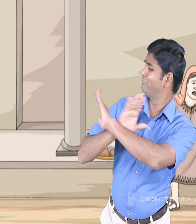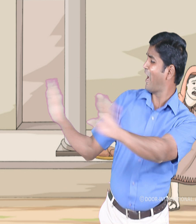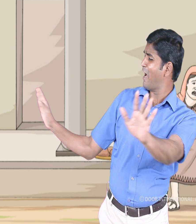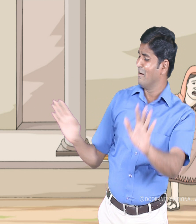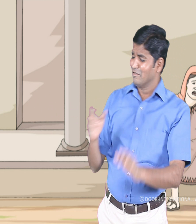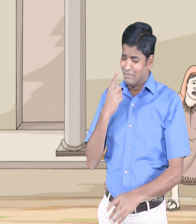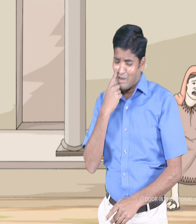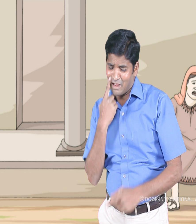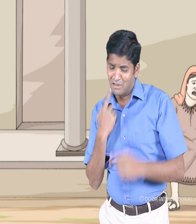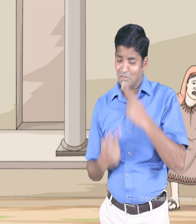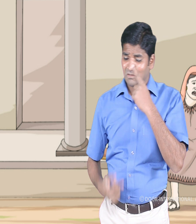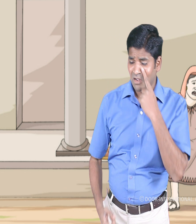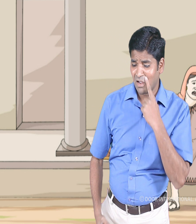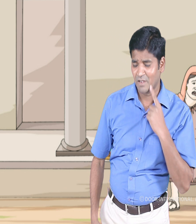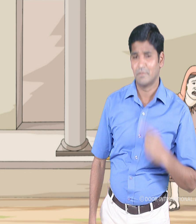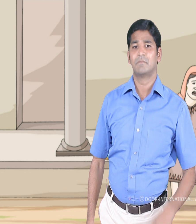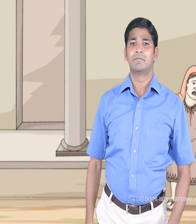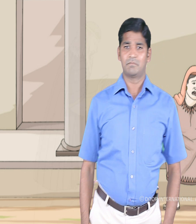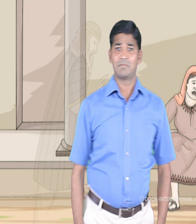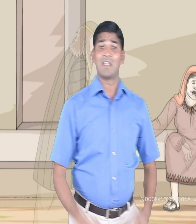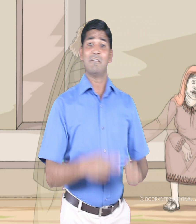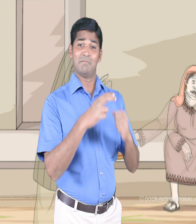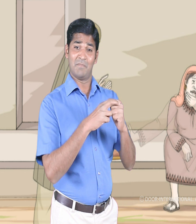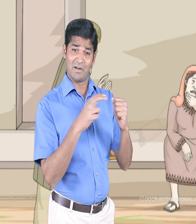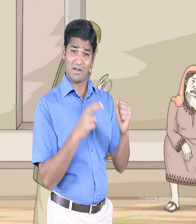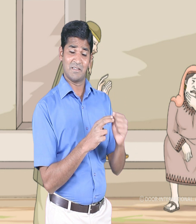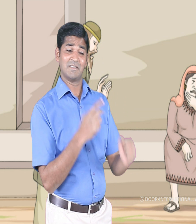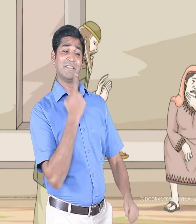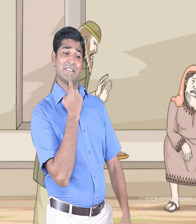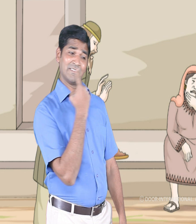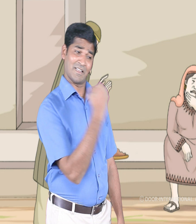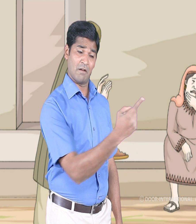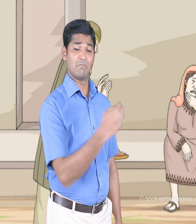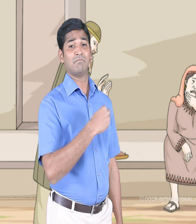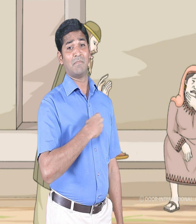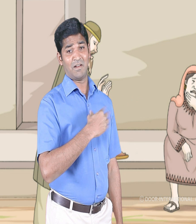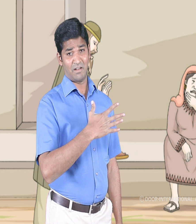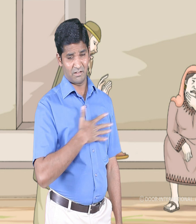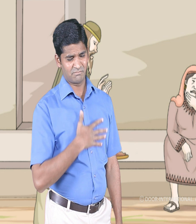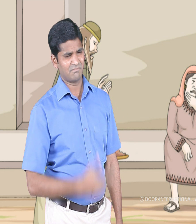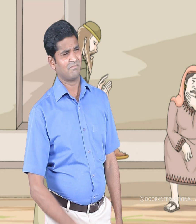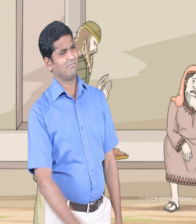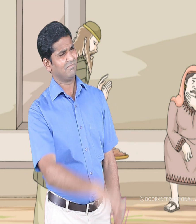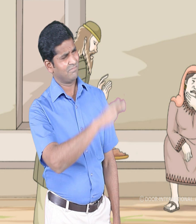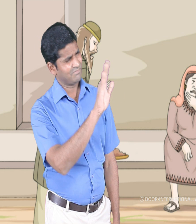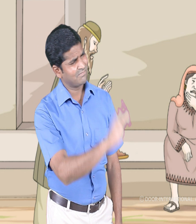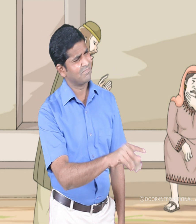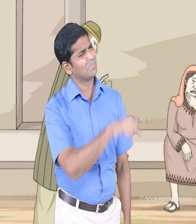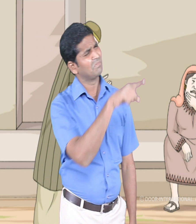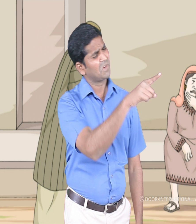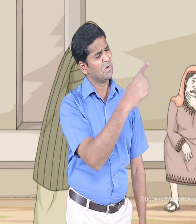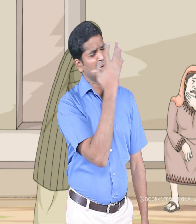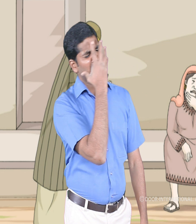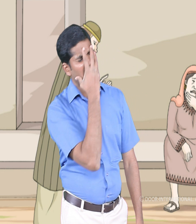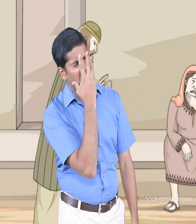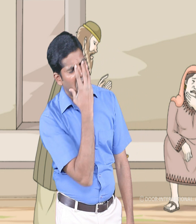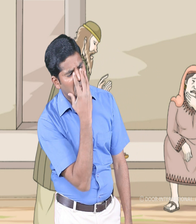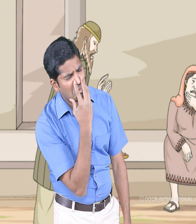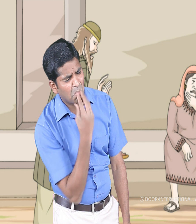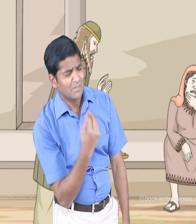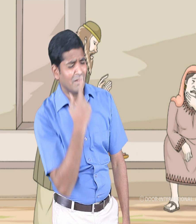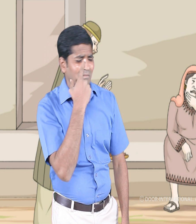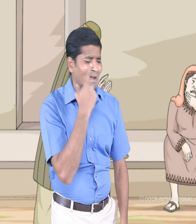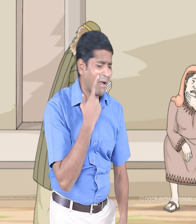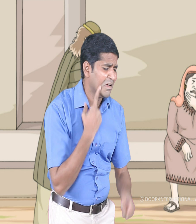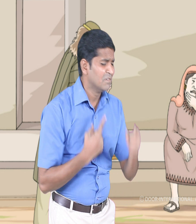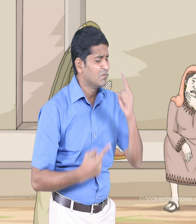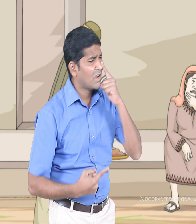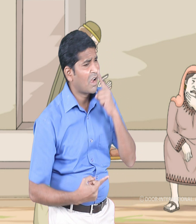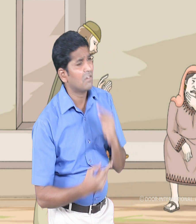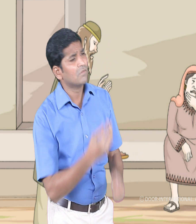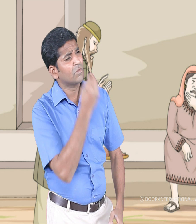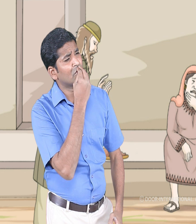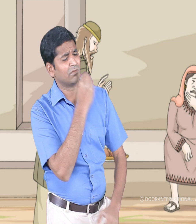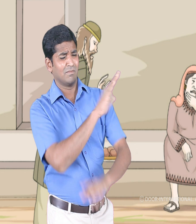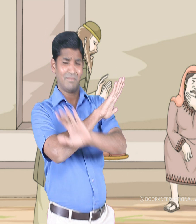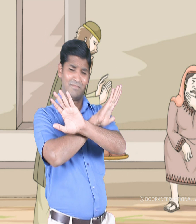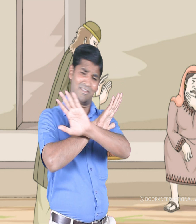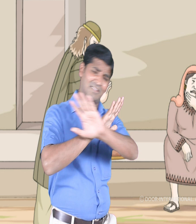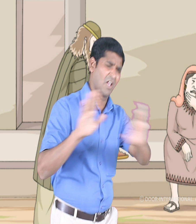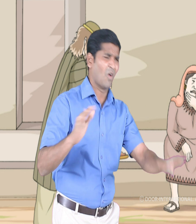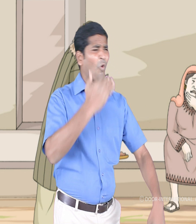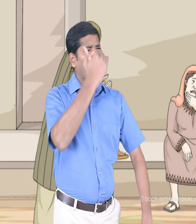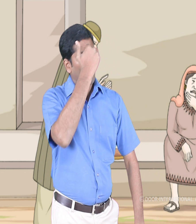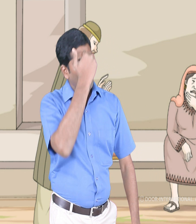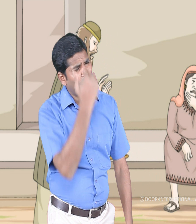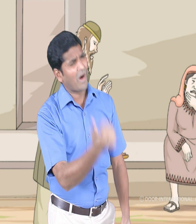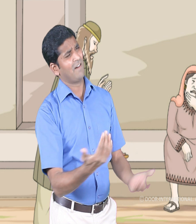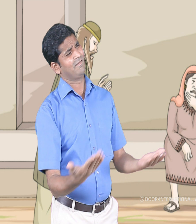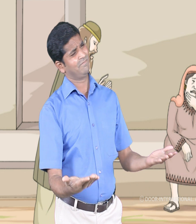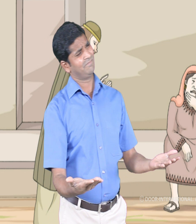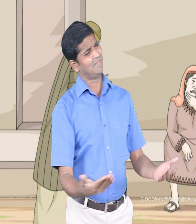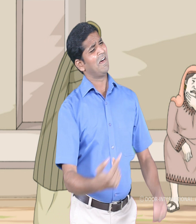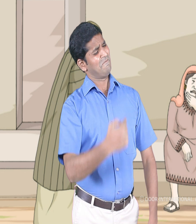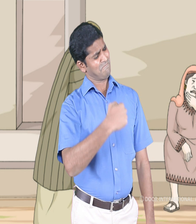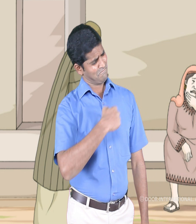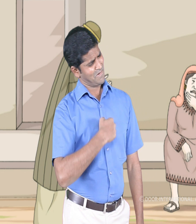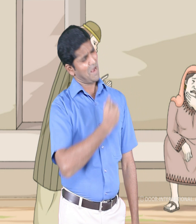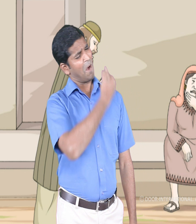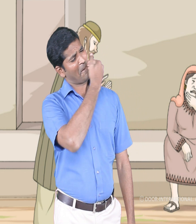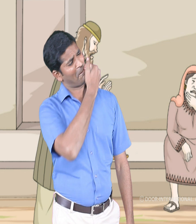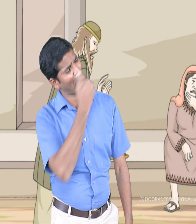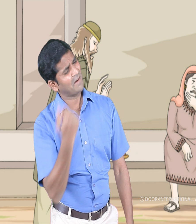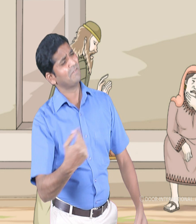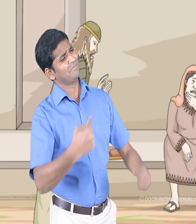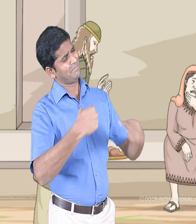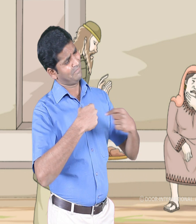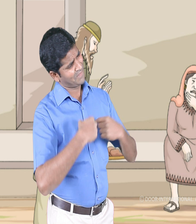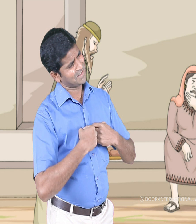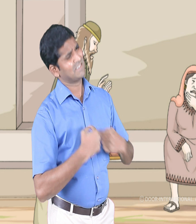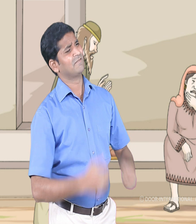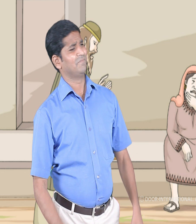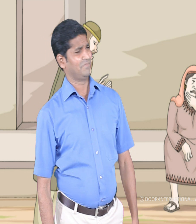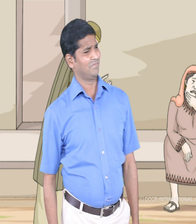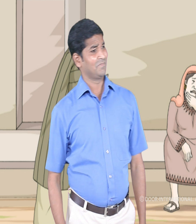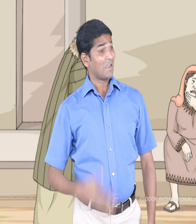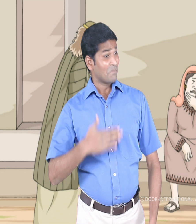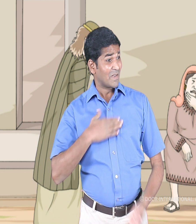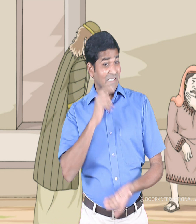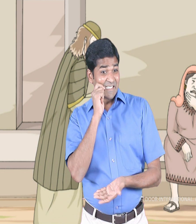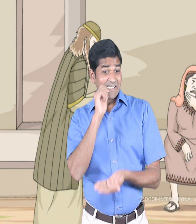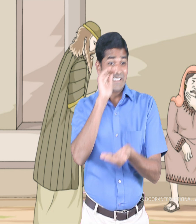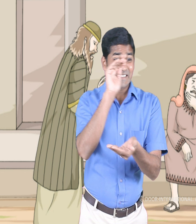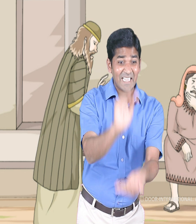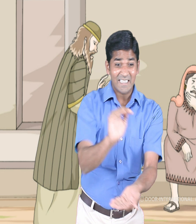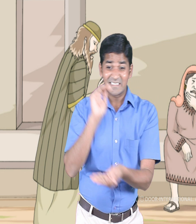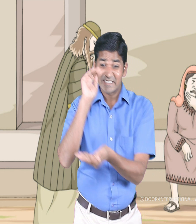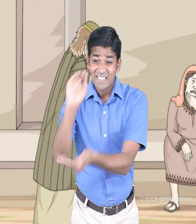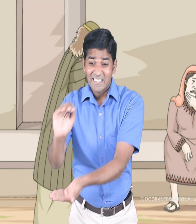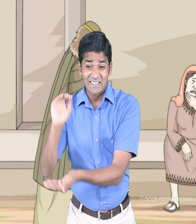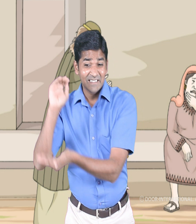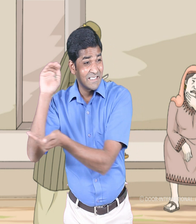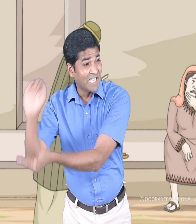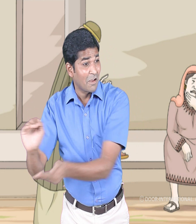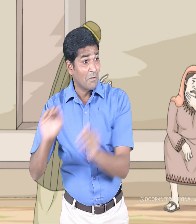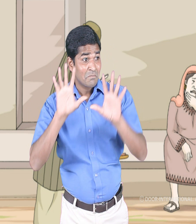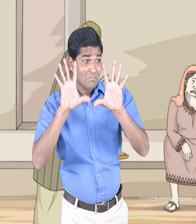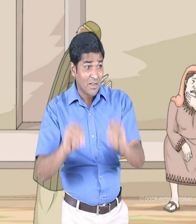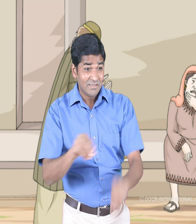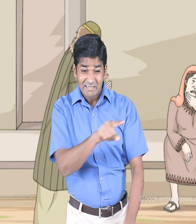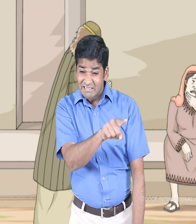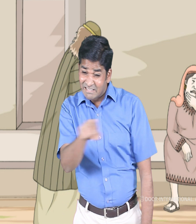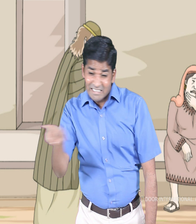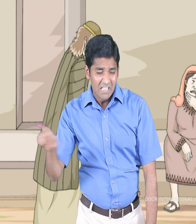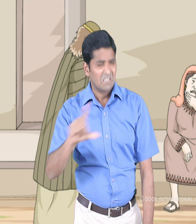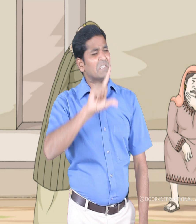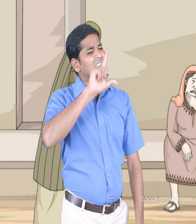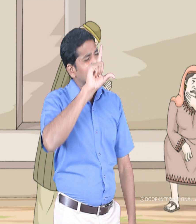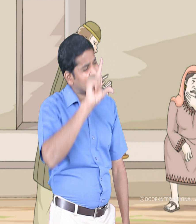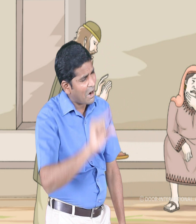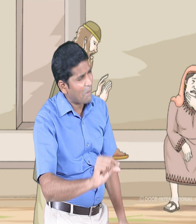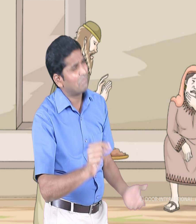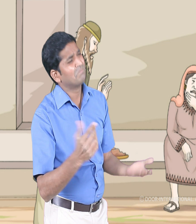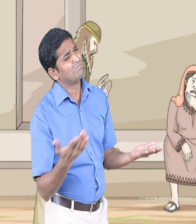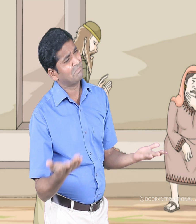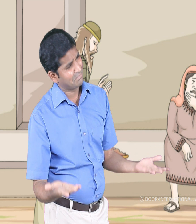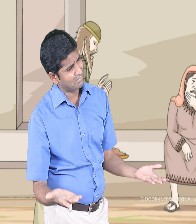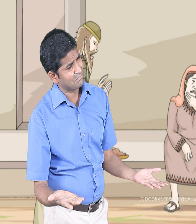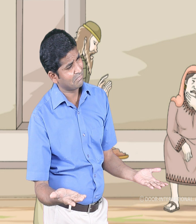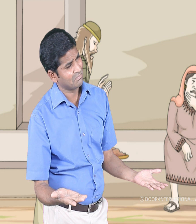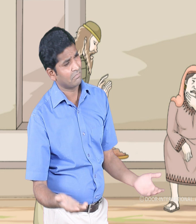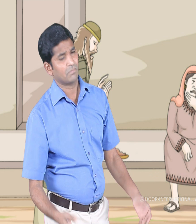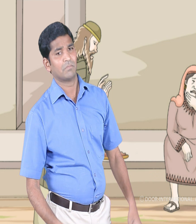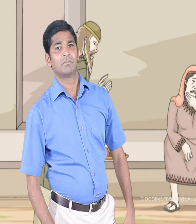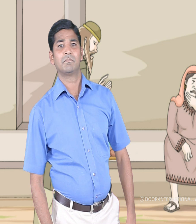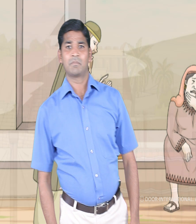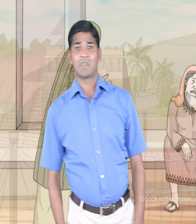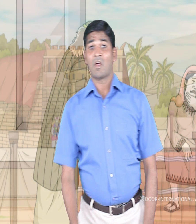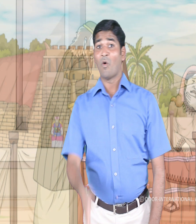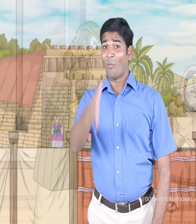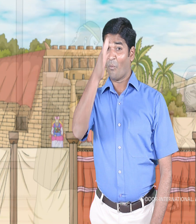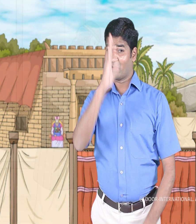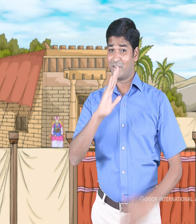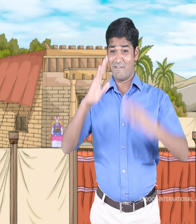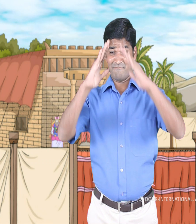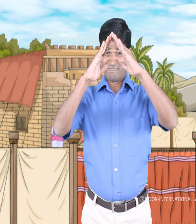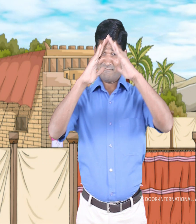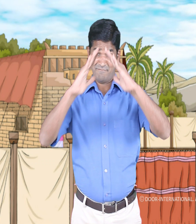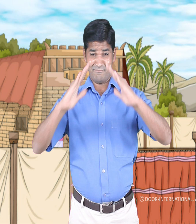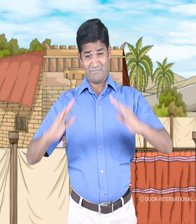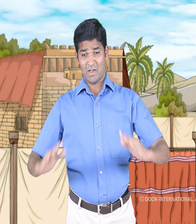“Hannah, why are you crying?” her husband Elkanah asked. “Why won’t you eat? Why is your heart so grieved? Am I not better to you than ten sons?”